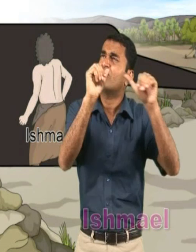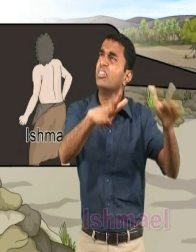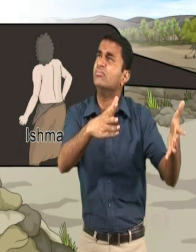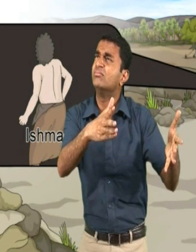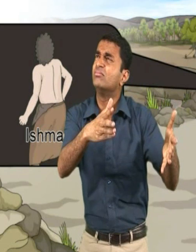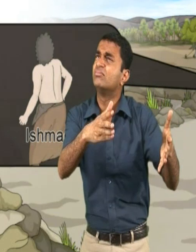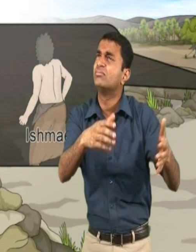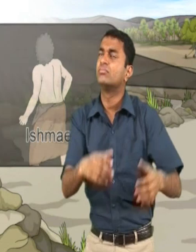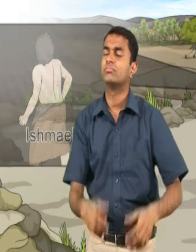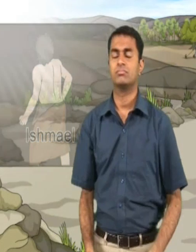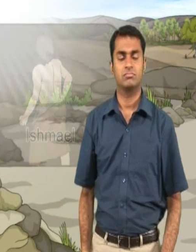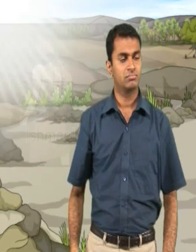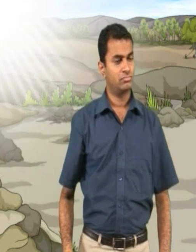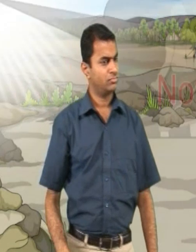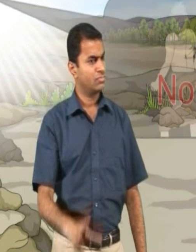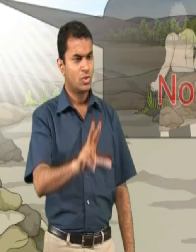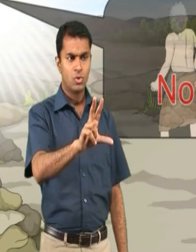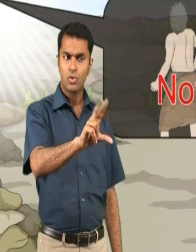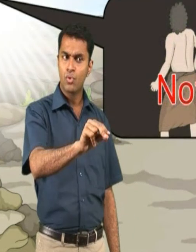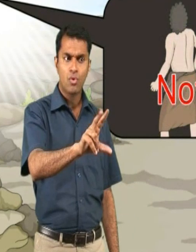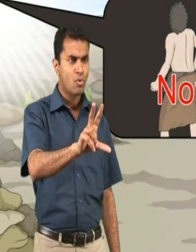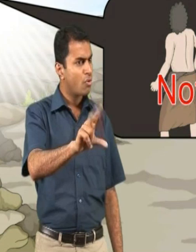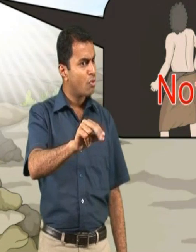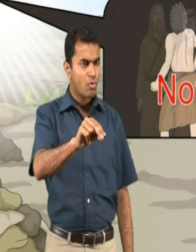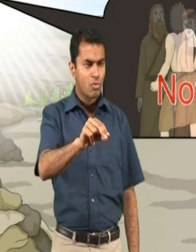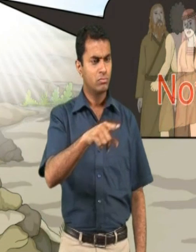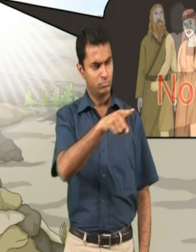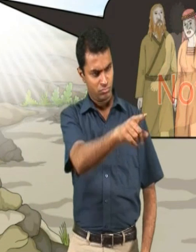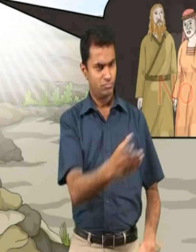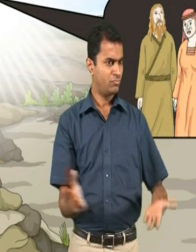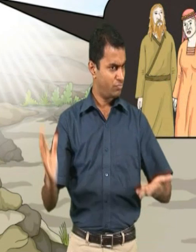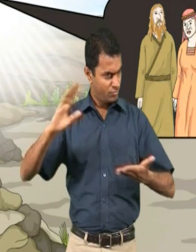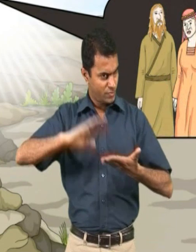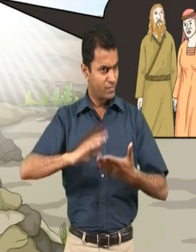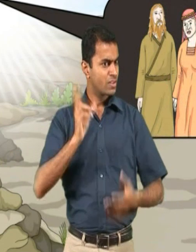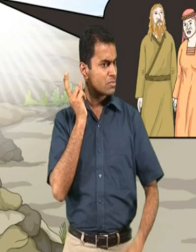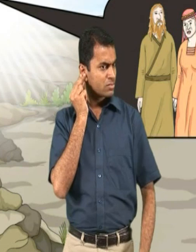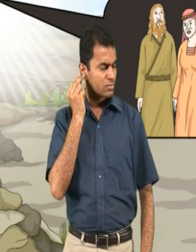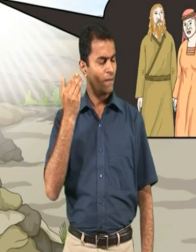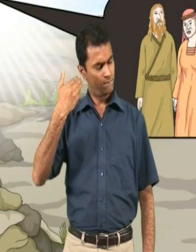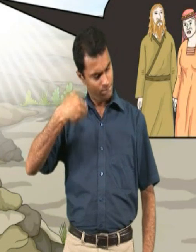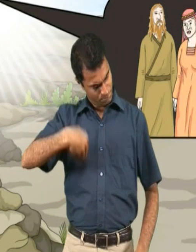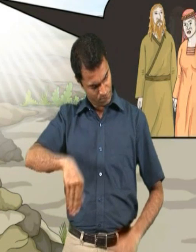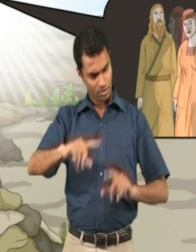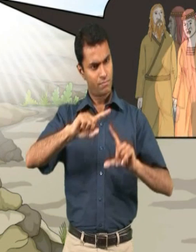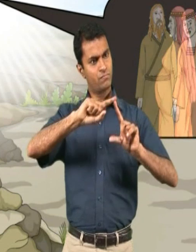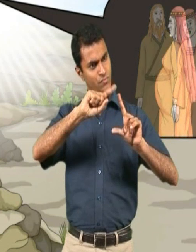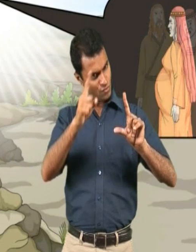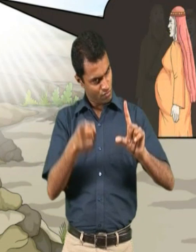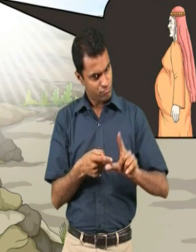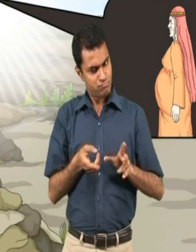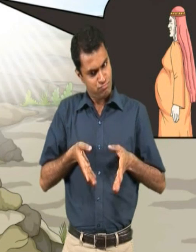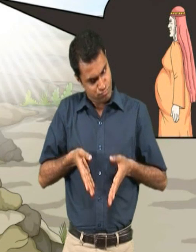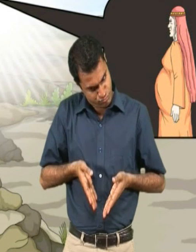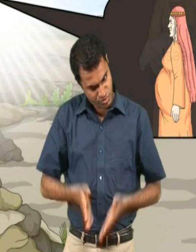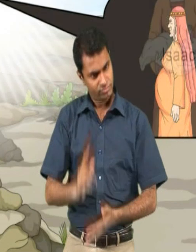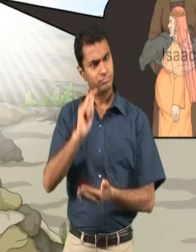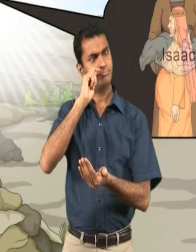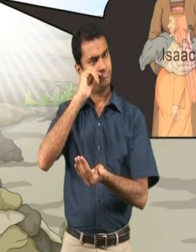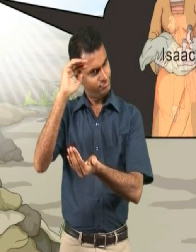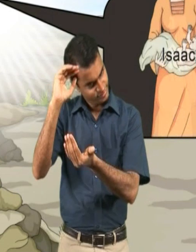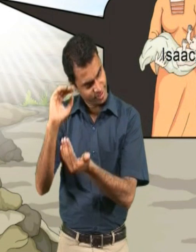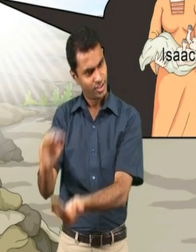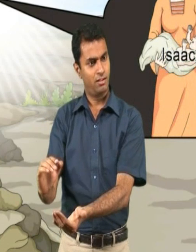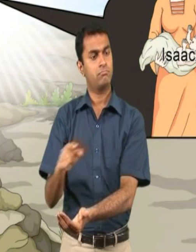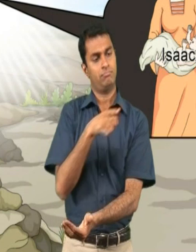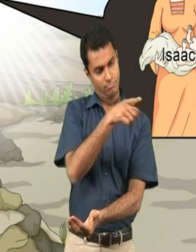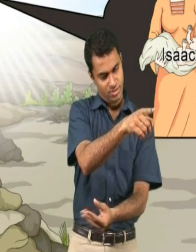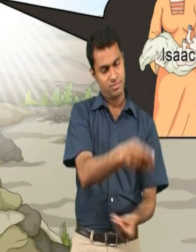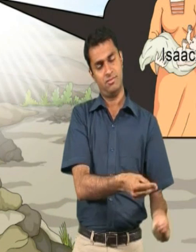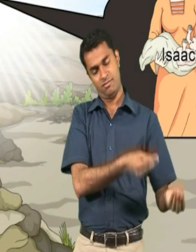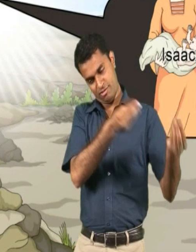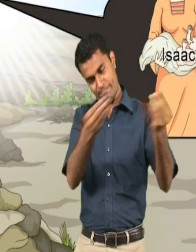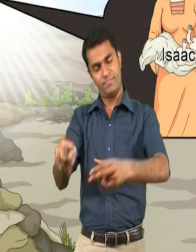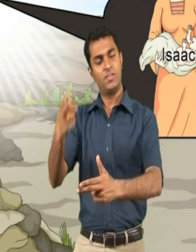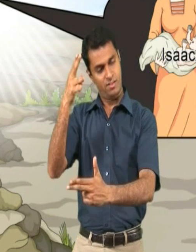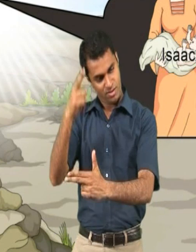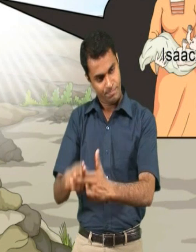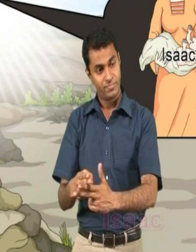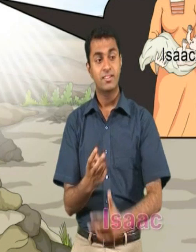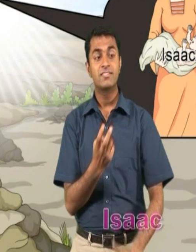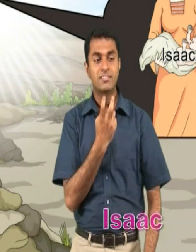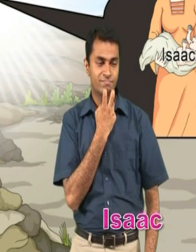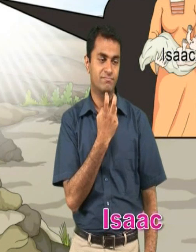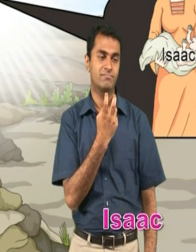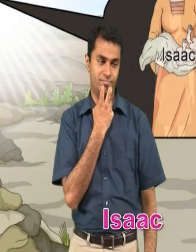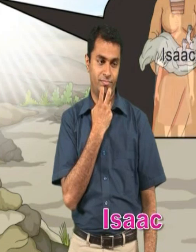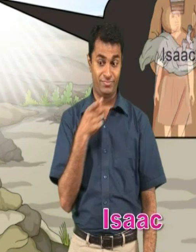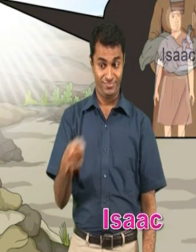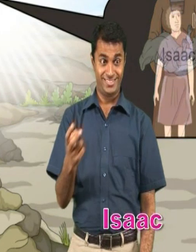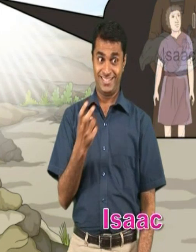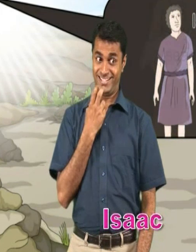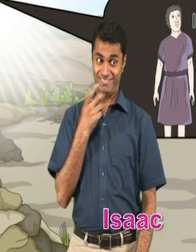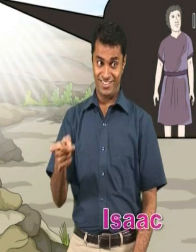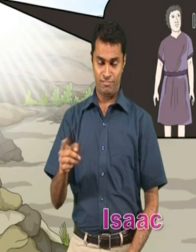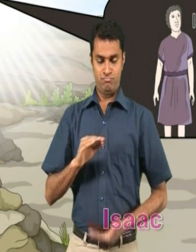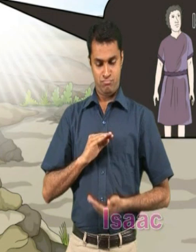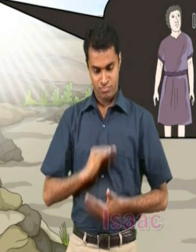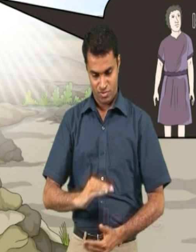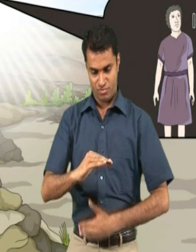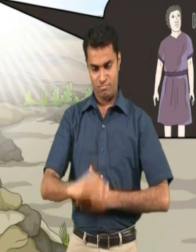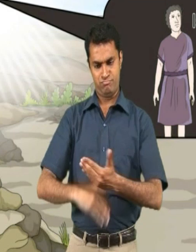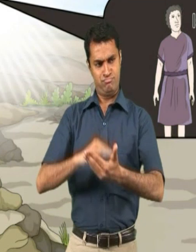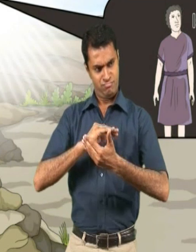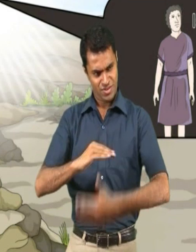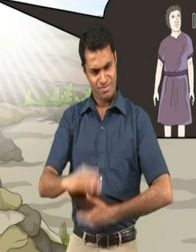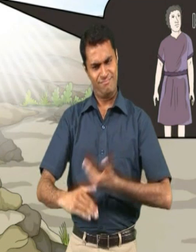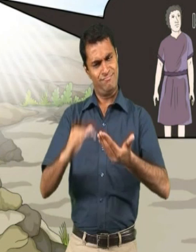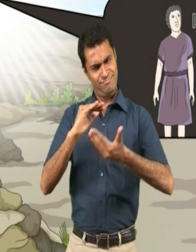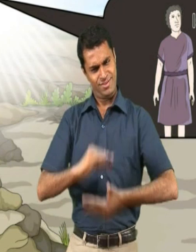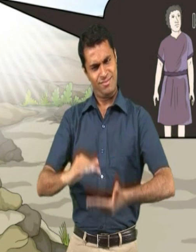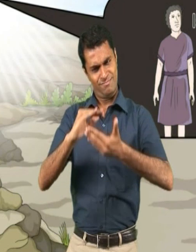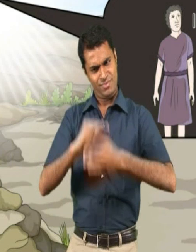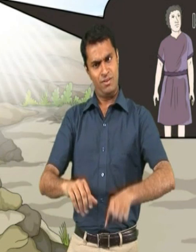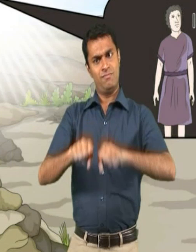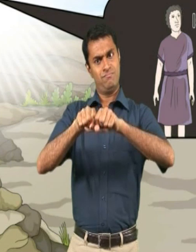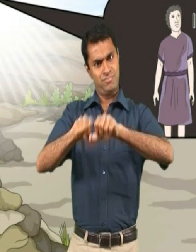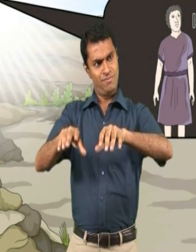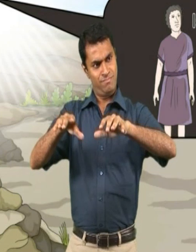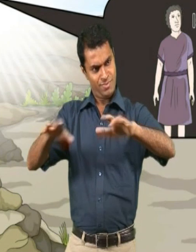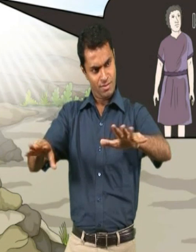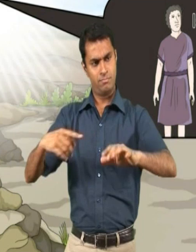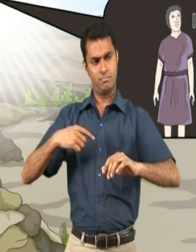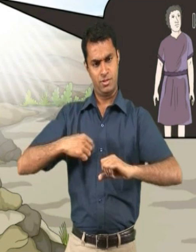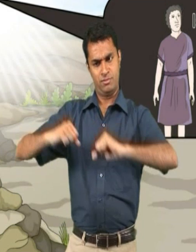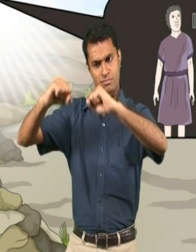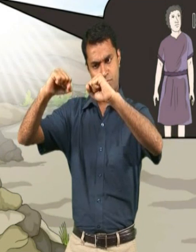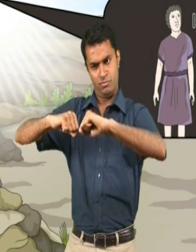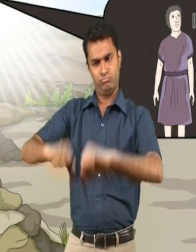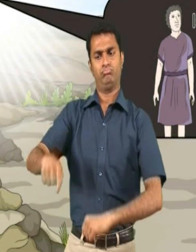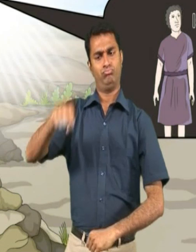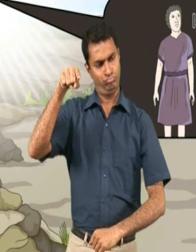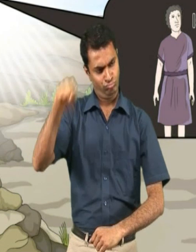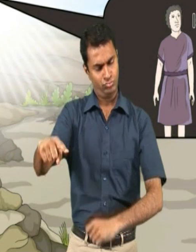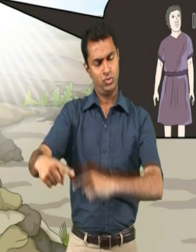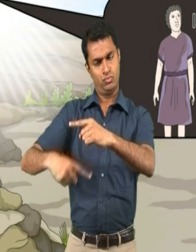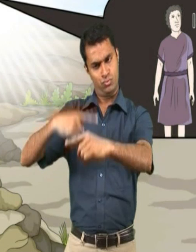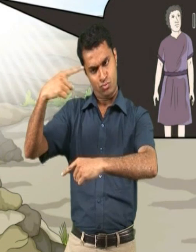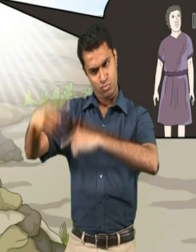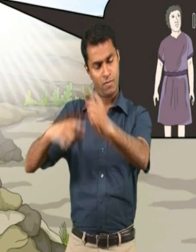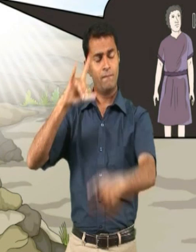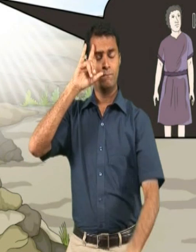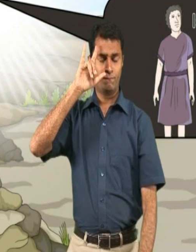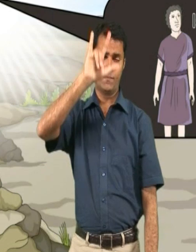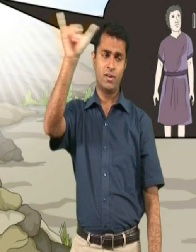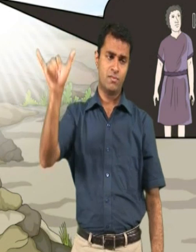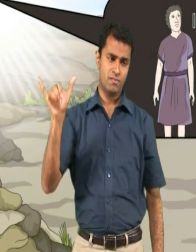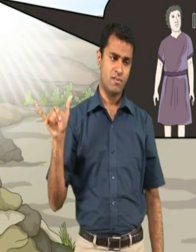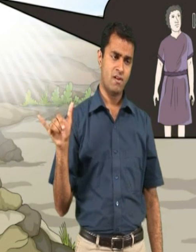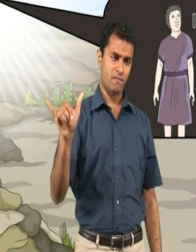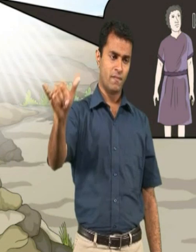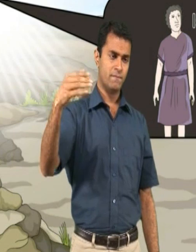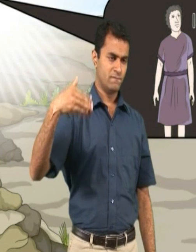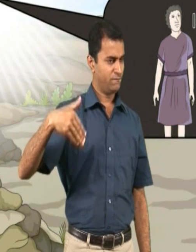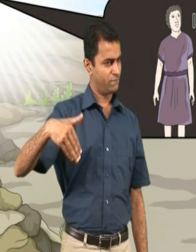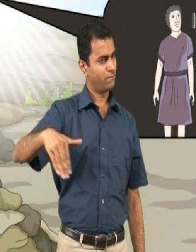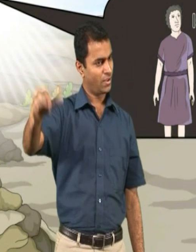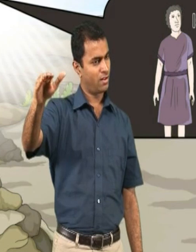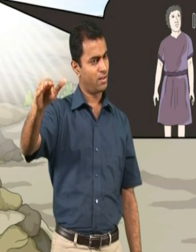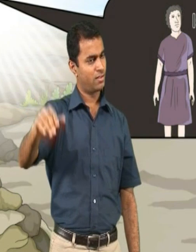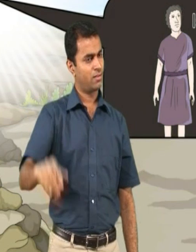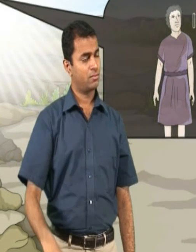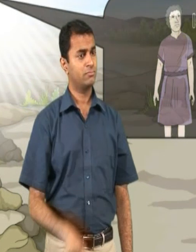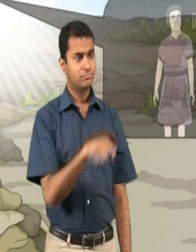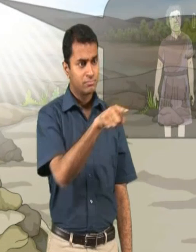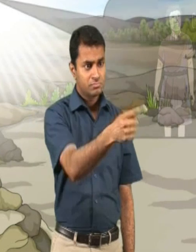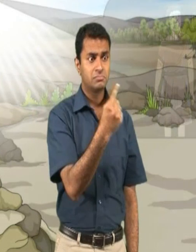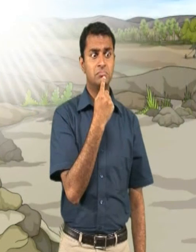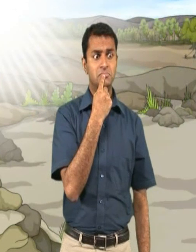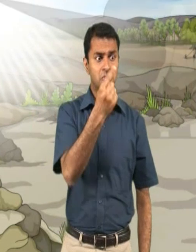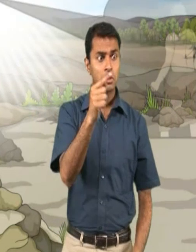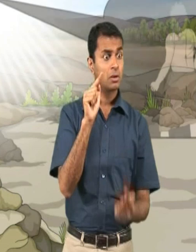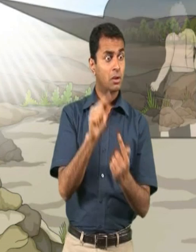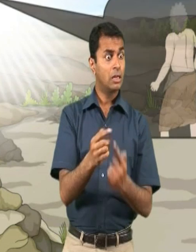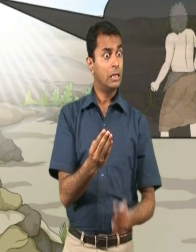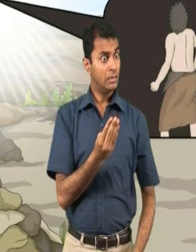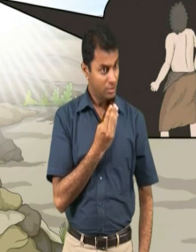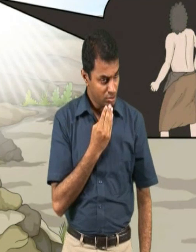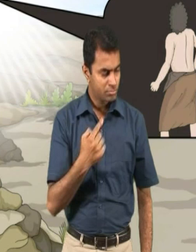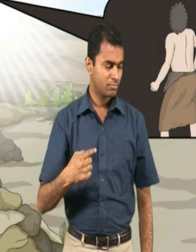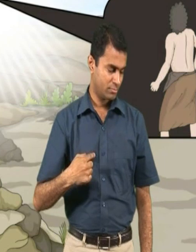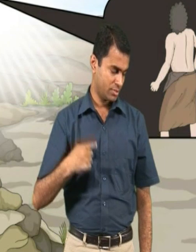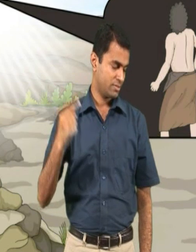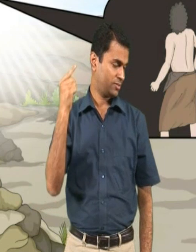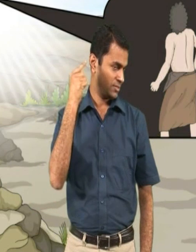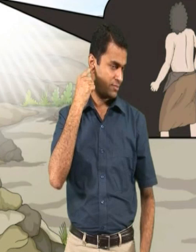But God replied, “Your wife Sarah will indeed bear you a son, and you are to name him Isaac. I will establish My covenant with him as an everlasting covenant for his descendants after him.